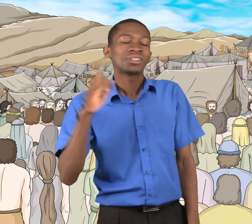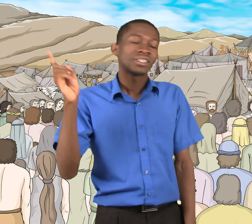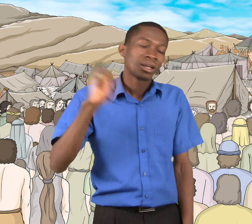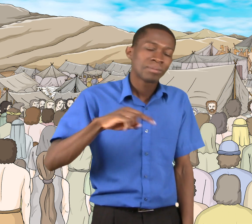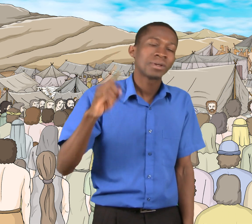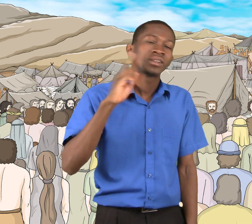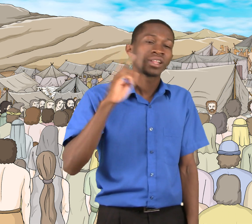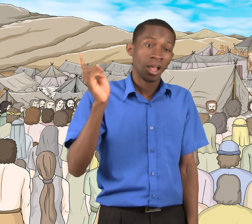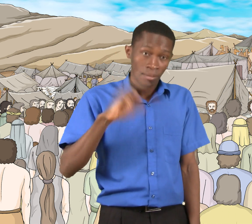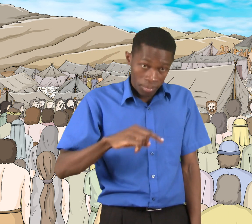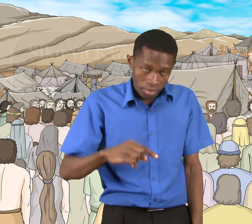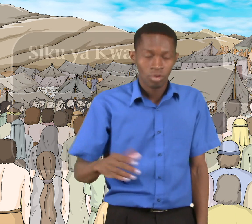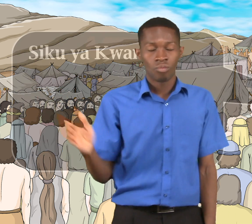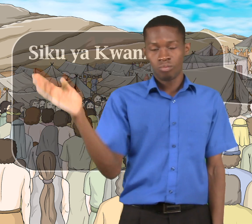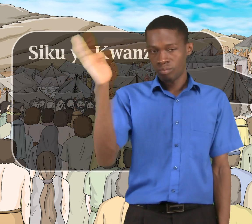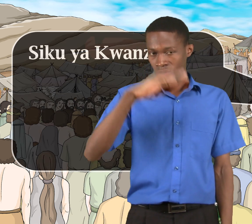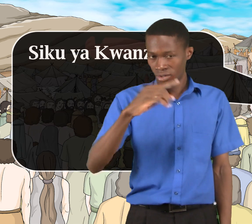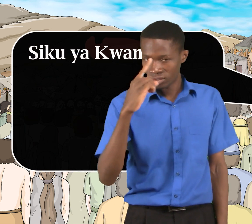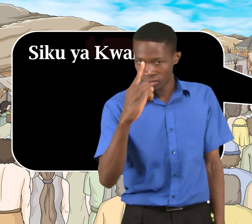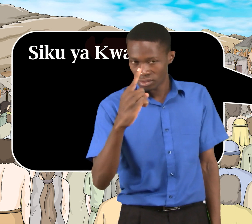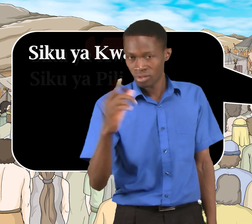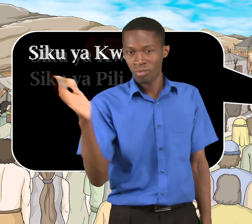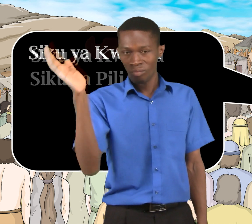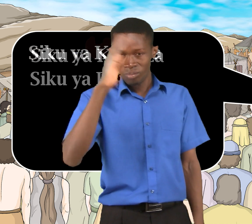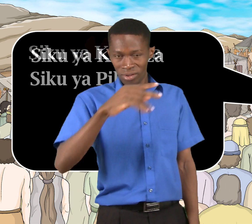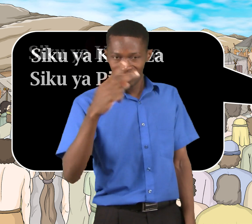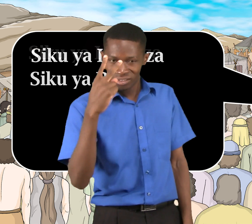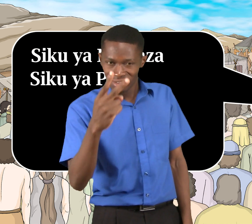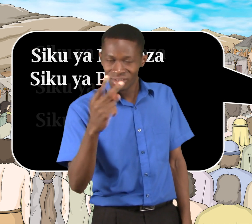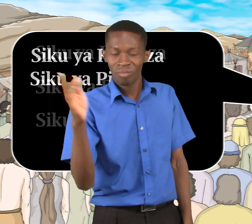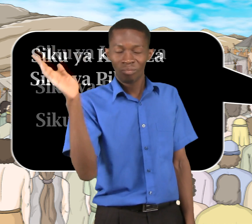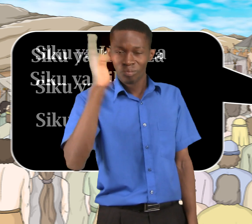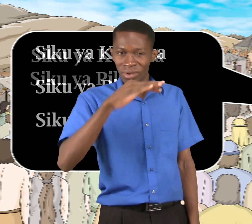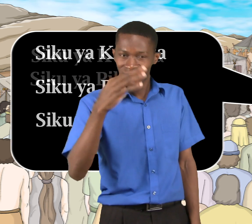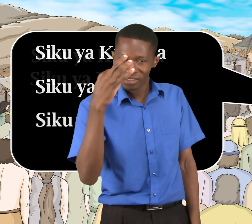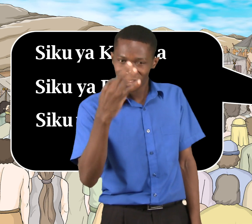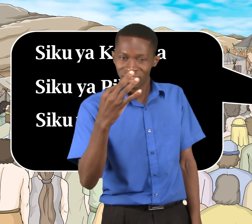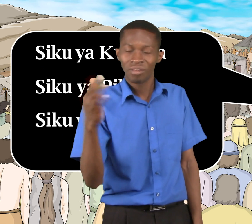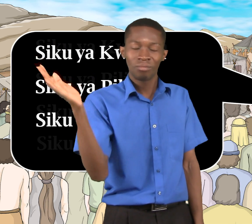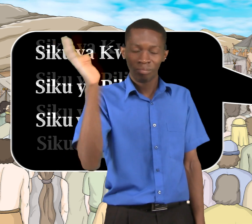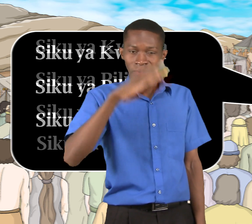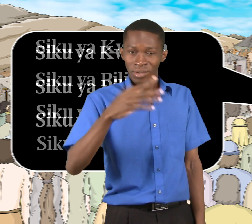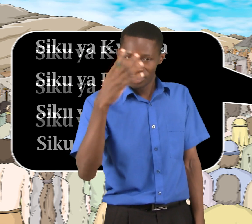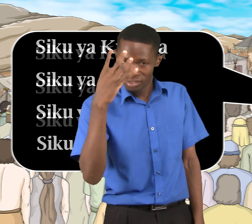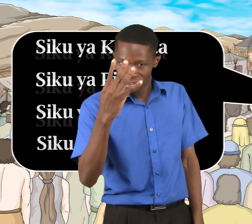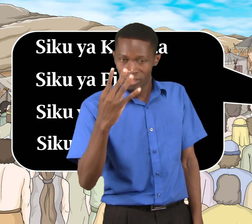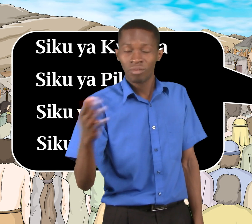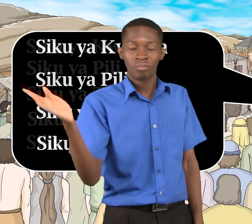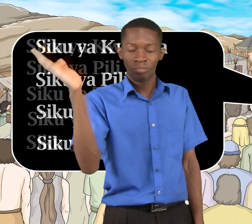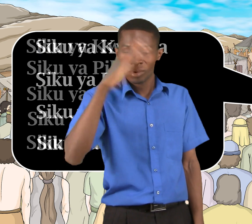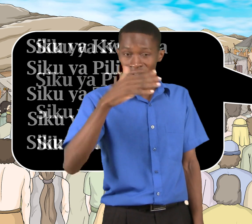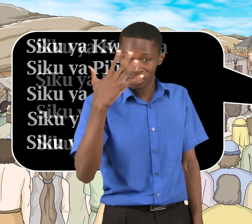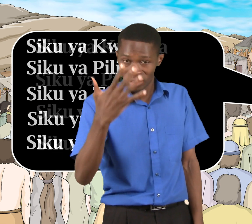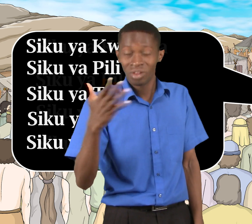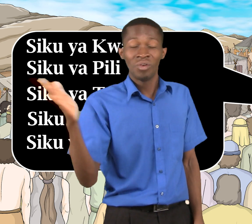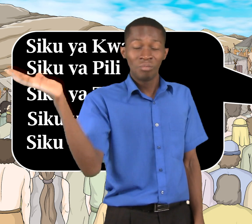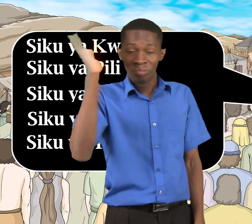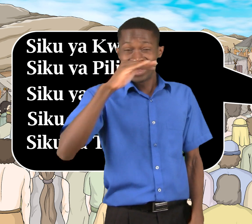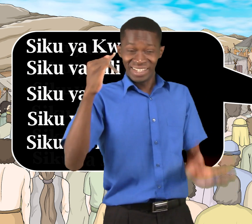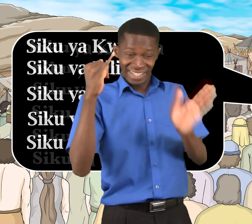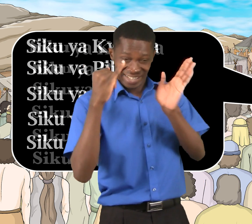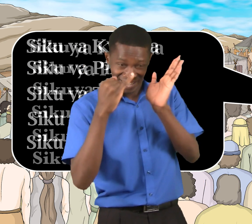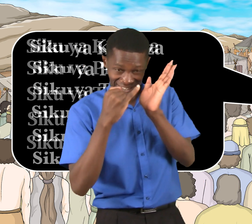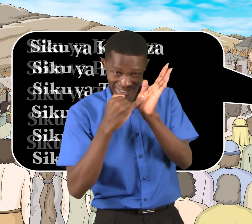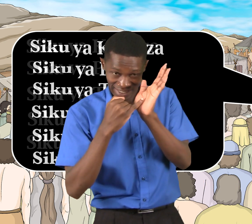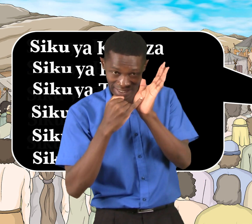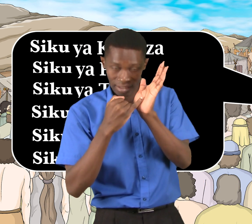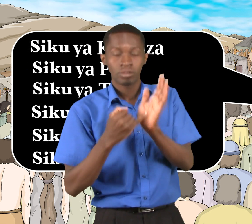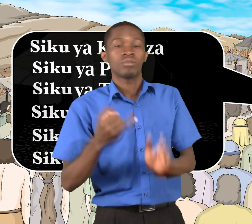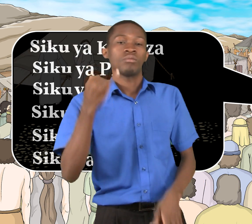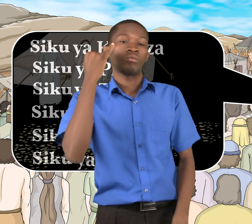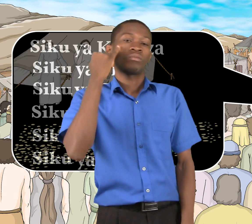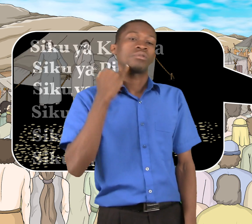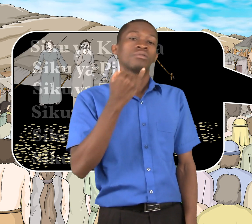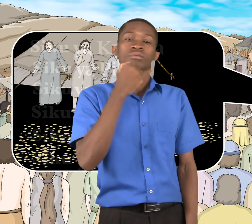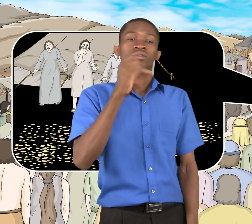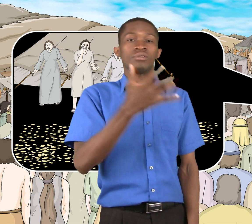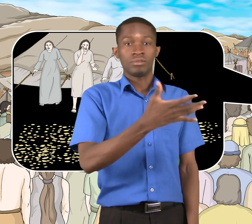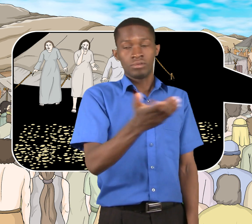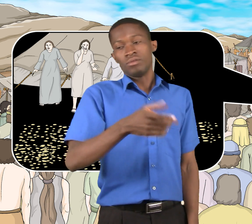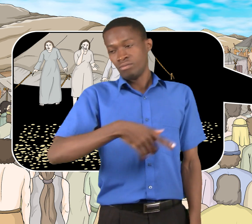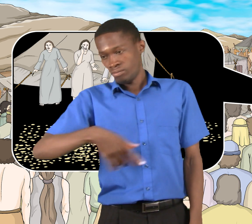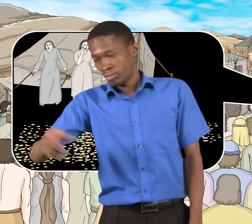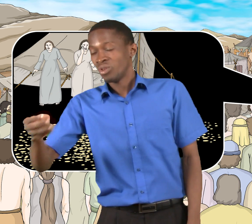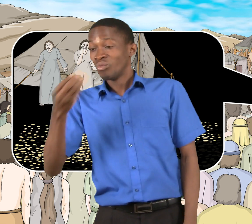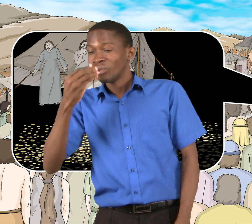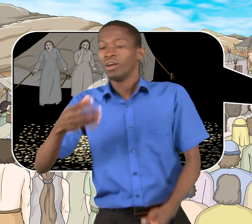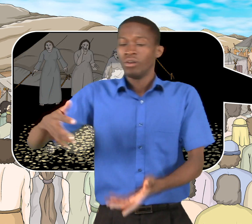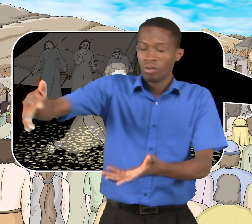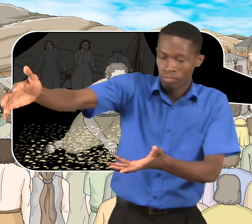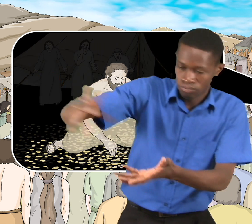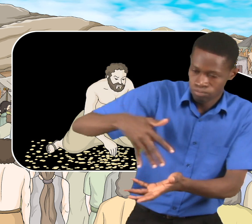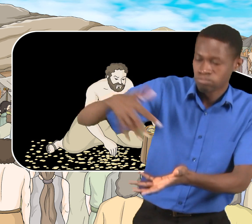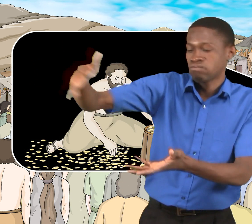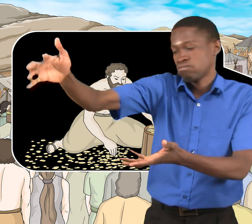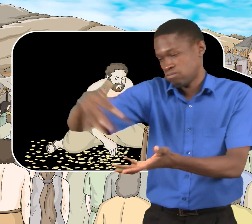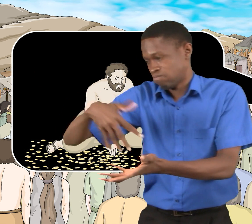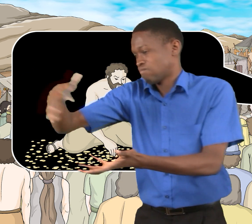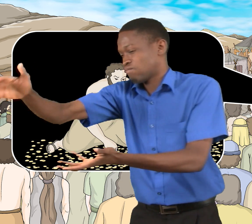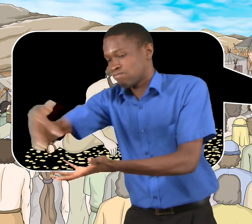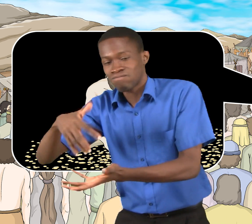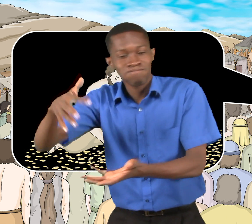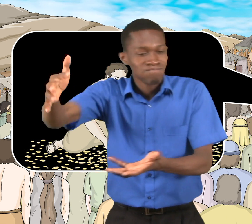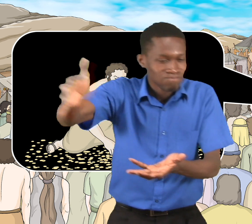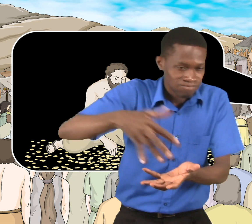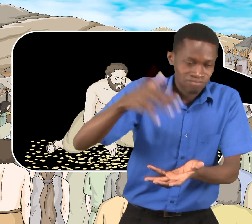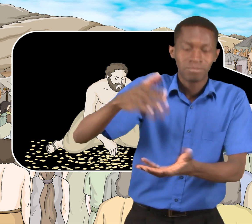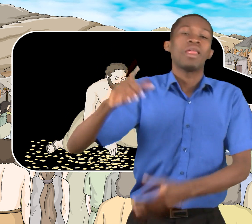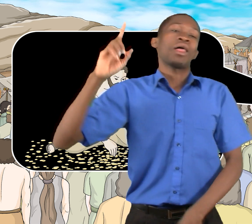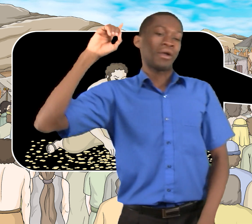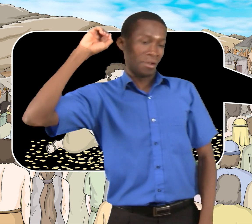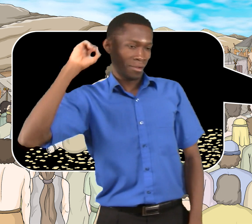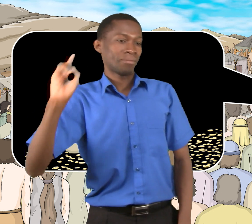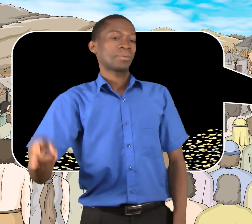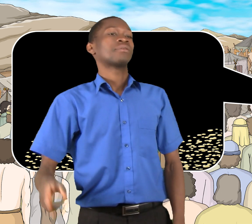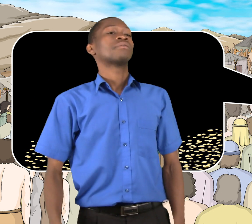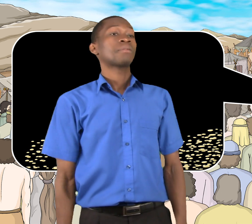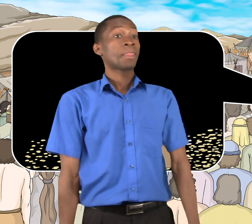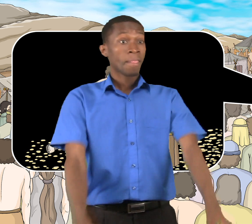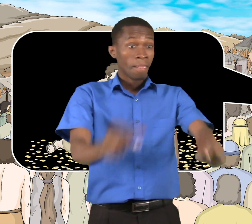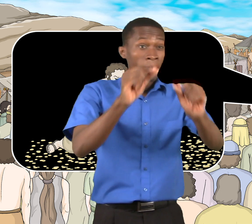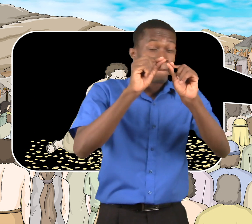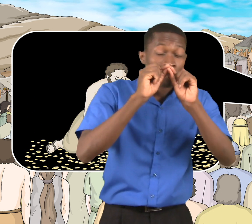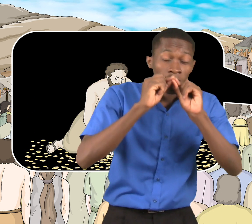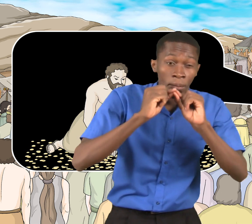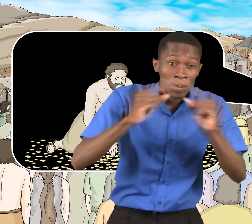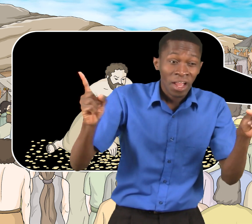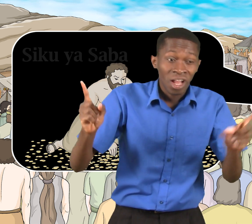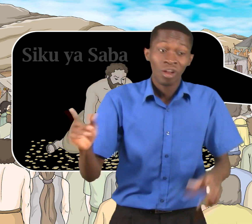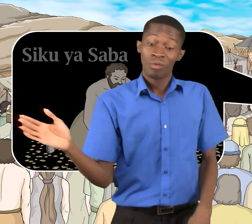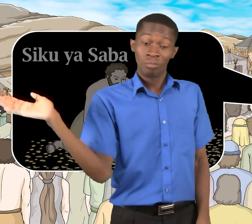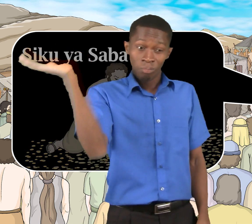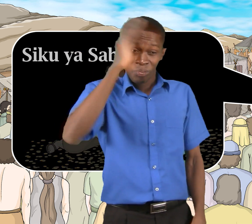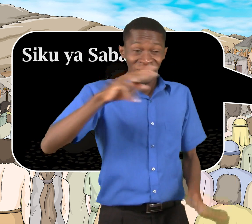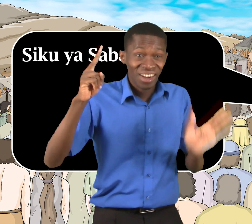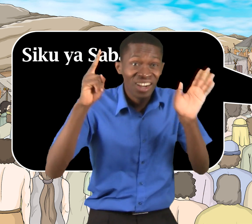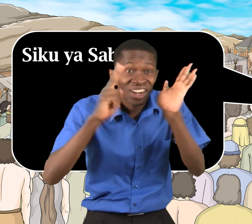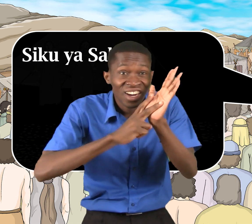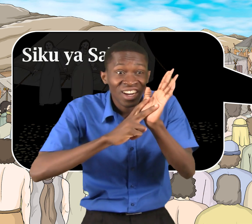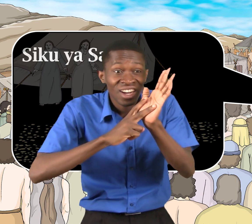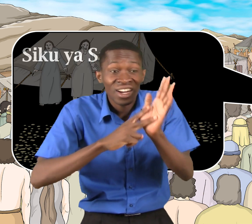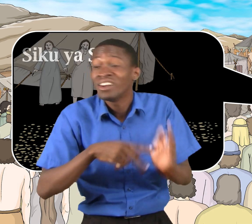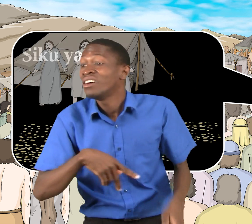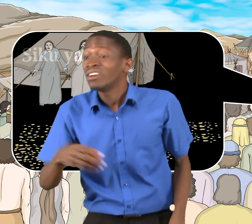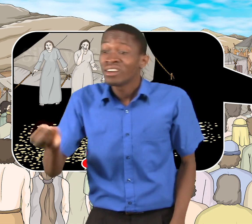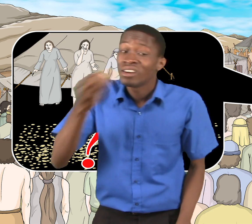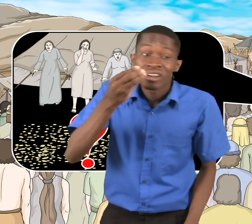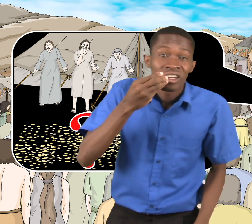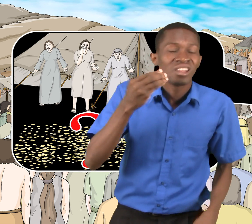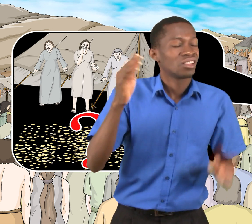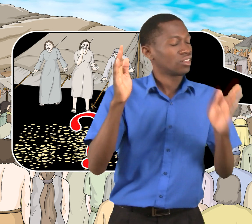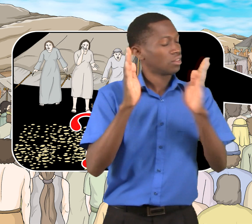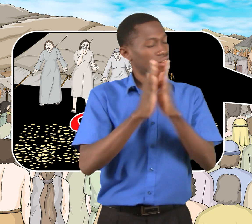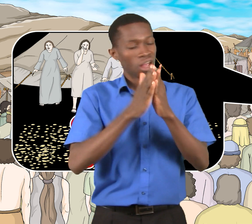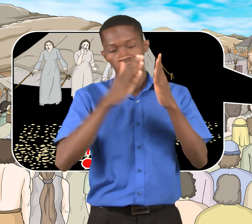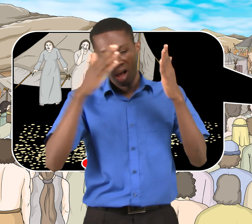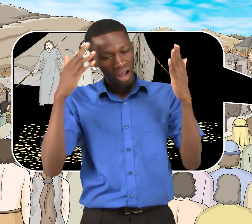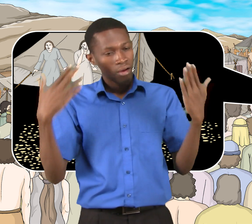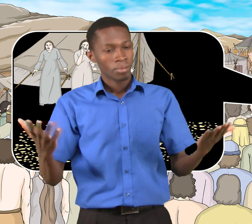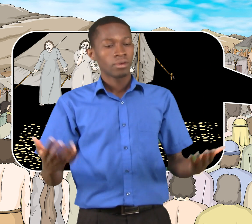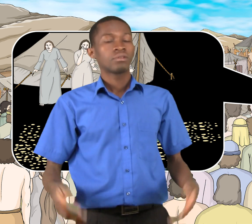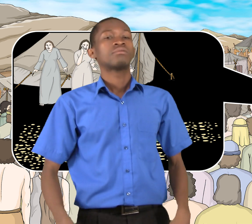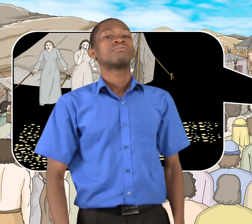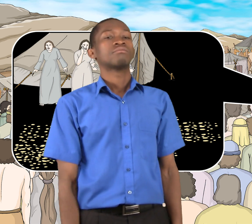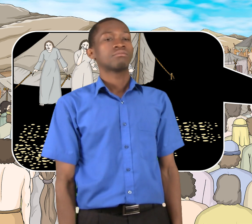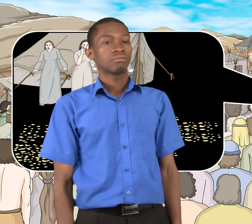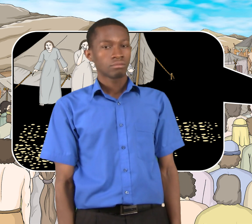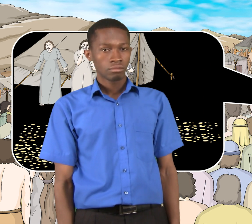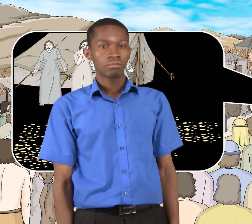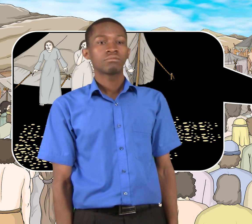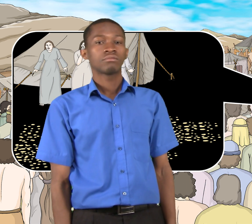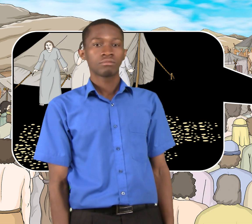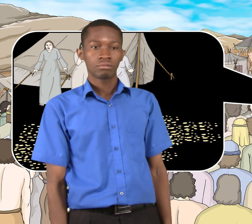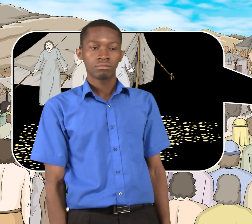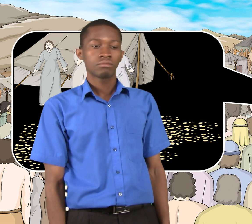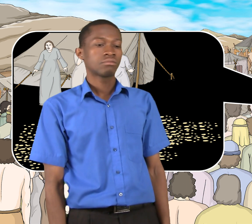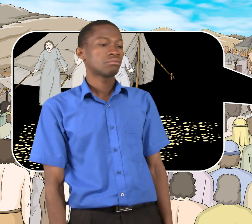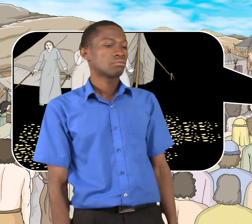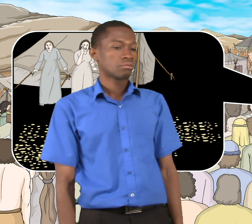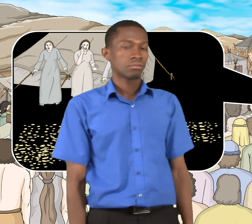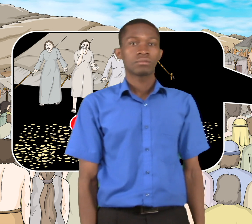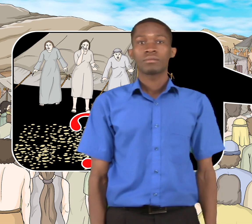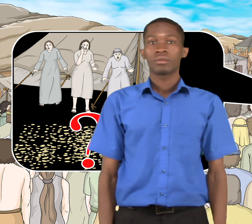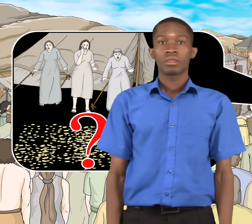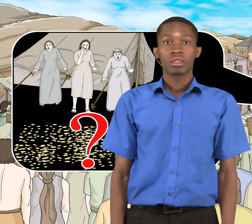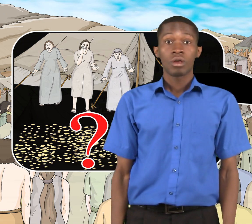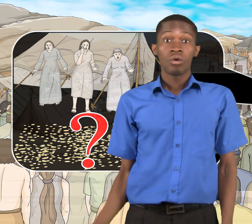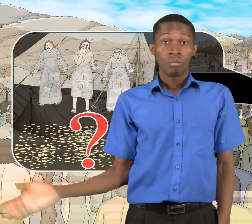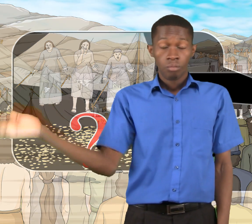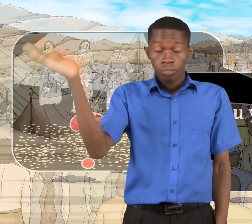For six days you may gather, but on the seventh day, the Sabbath, it will not be there.”